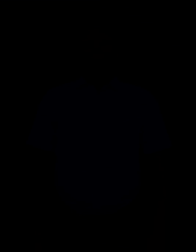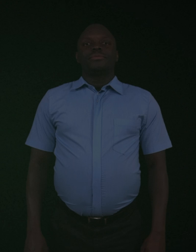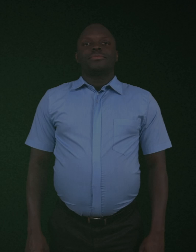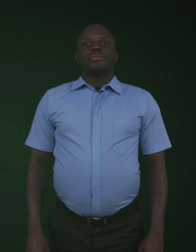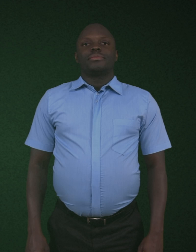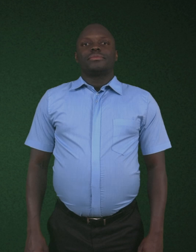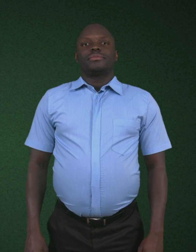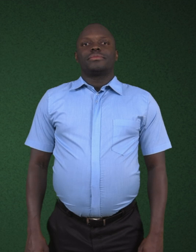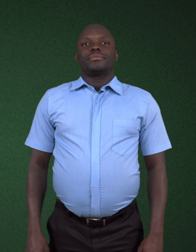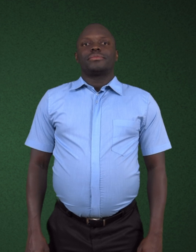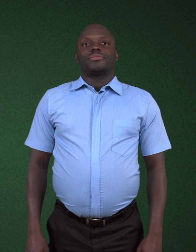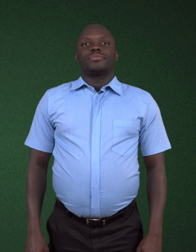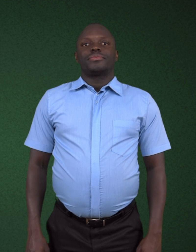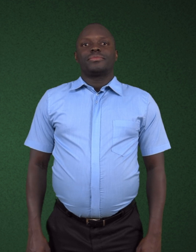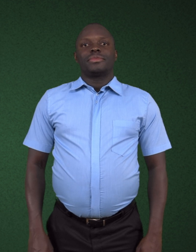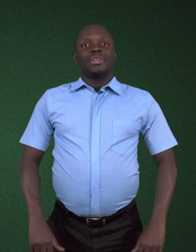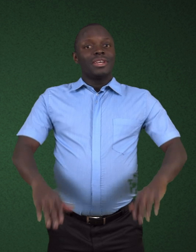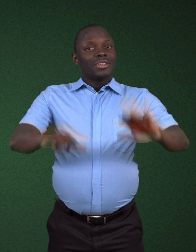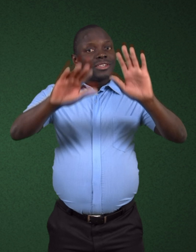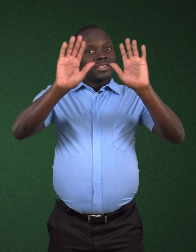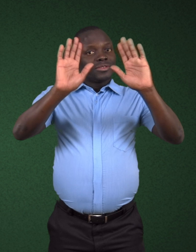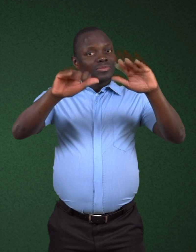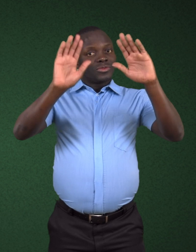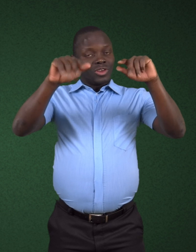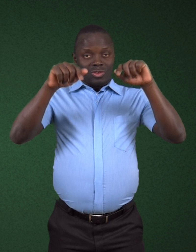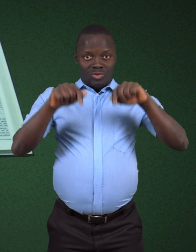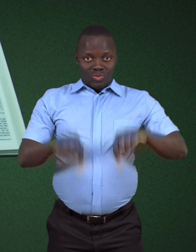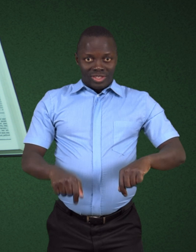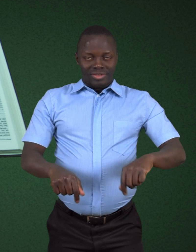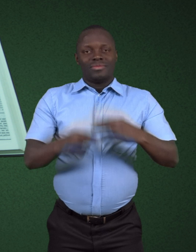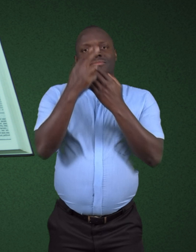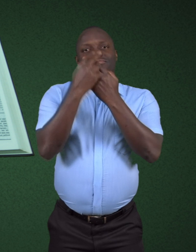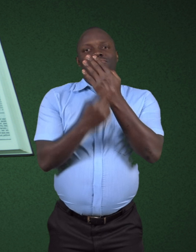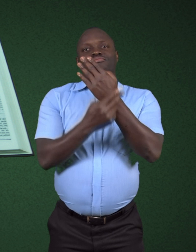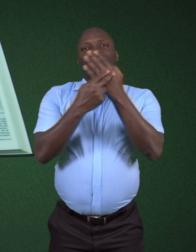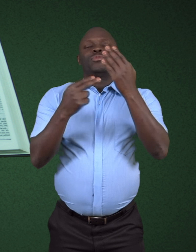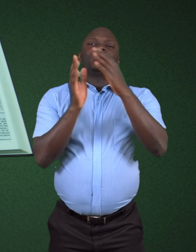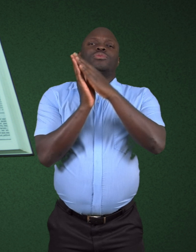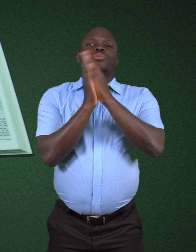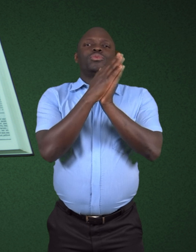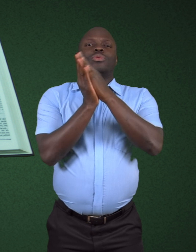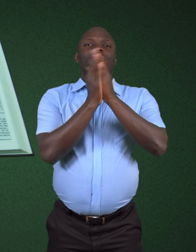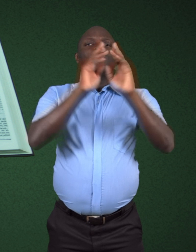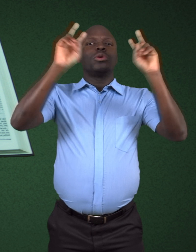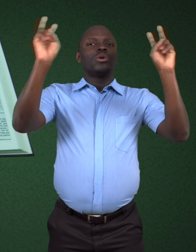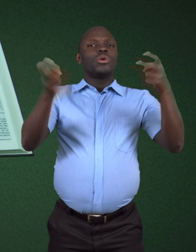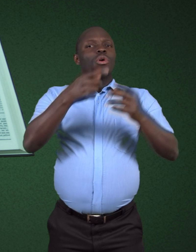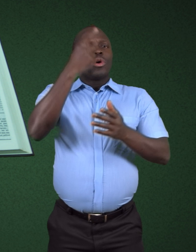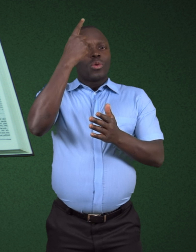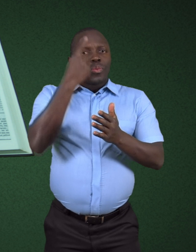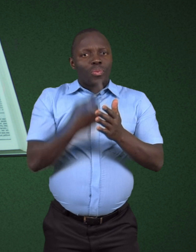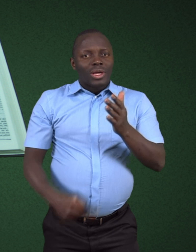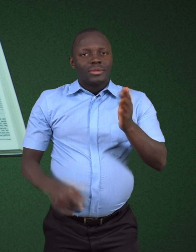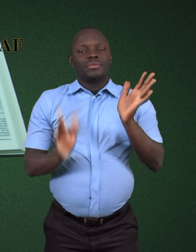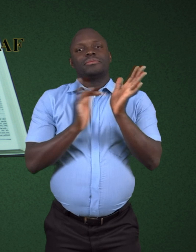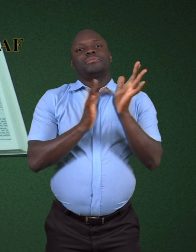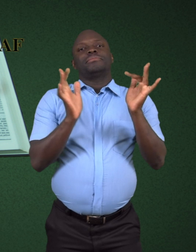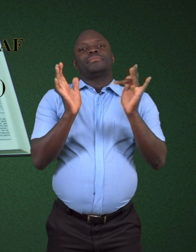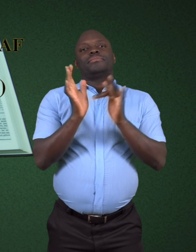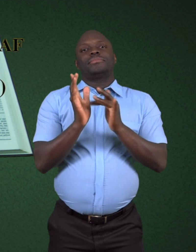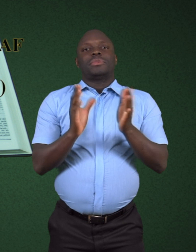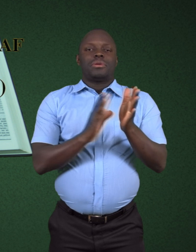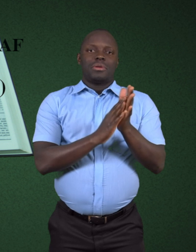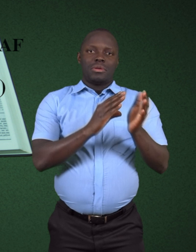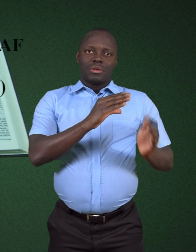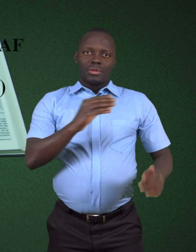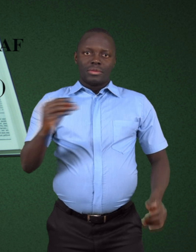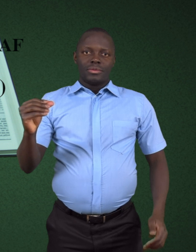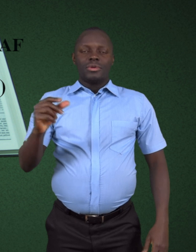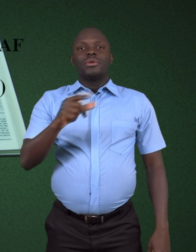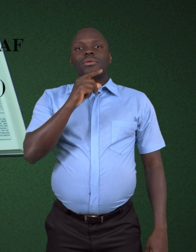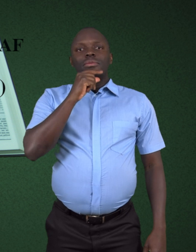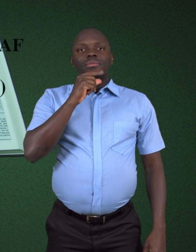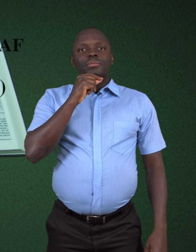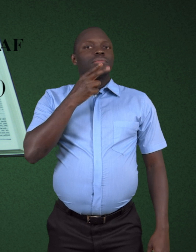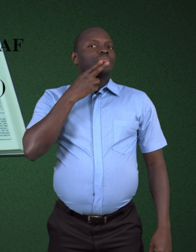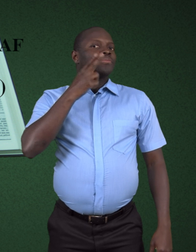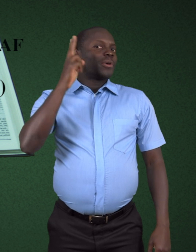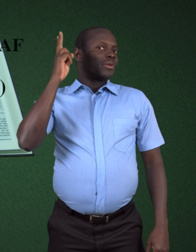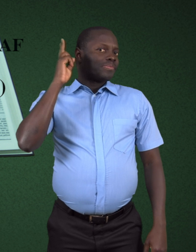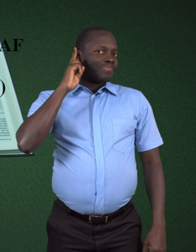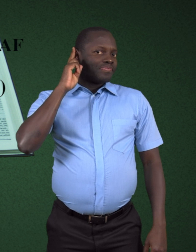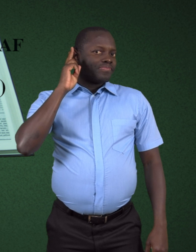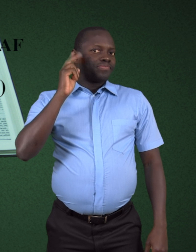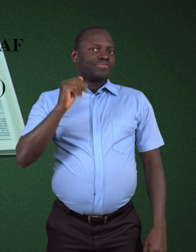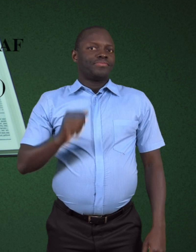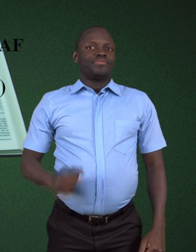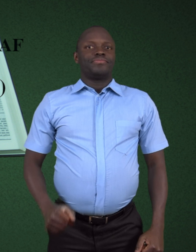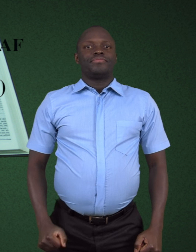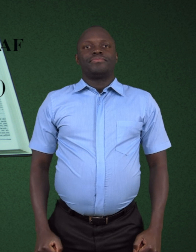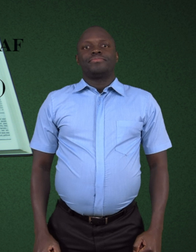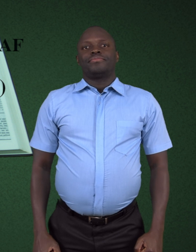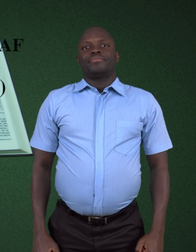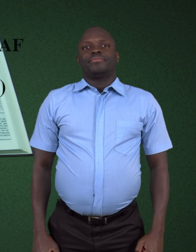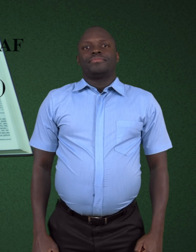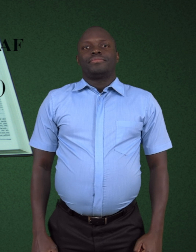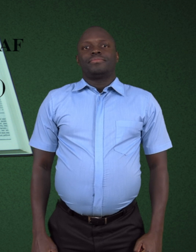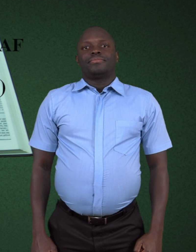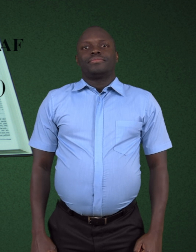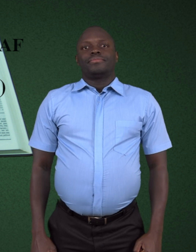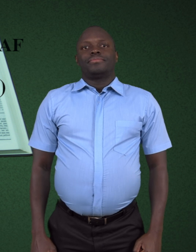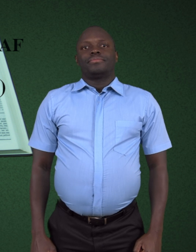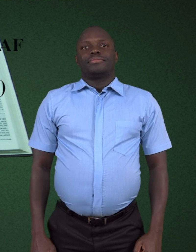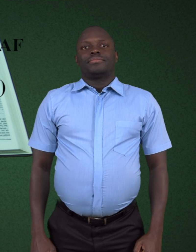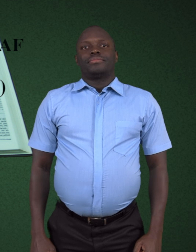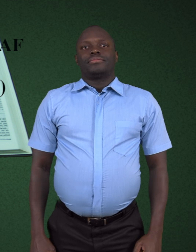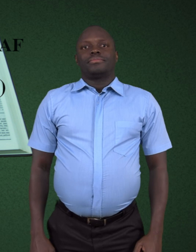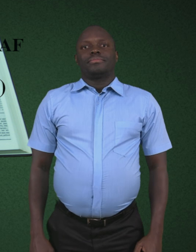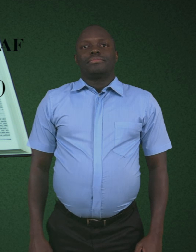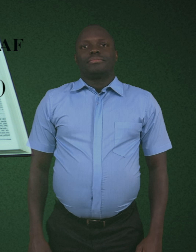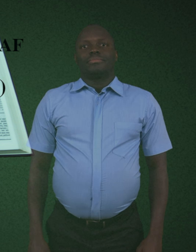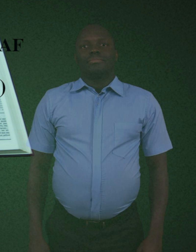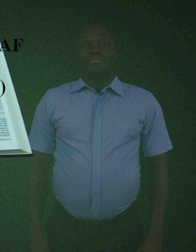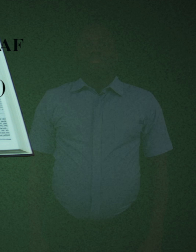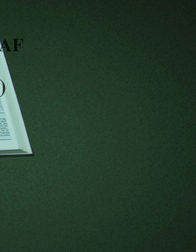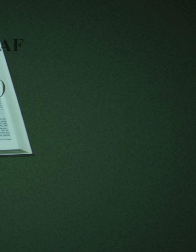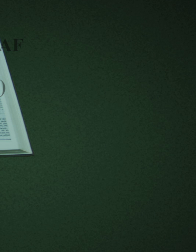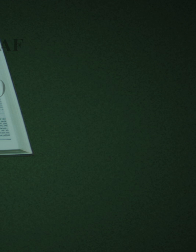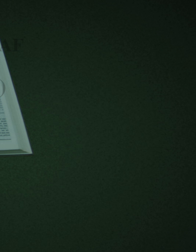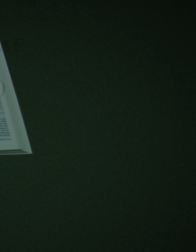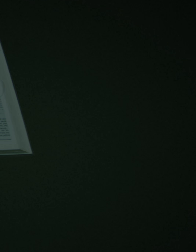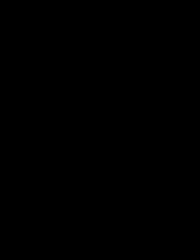Jesus and a deaf man